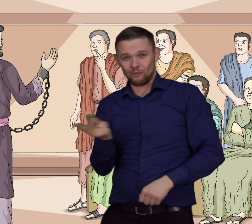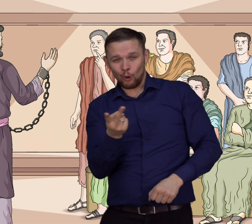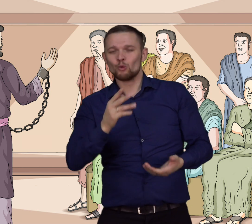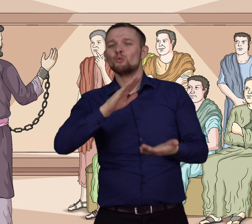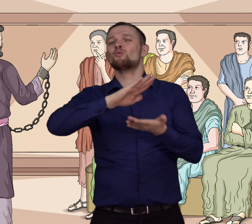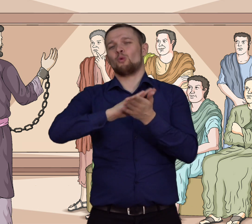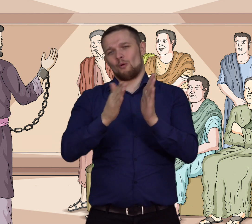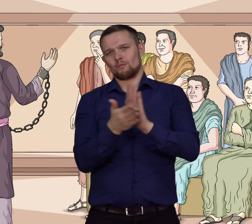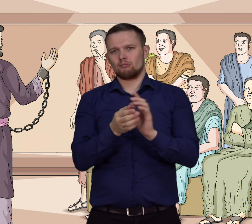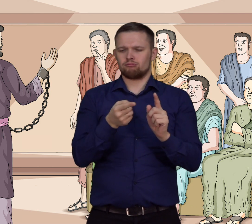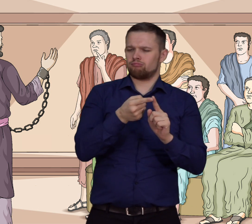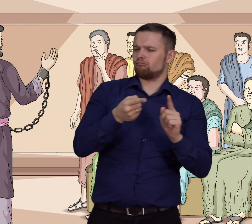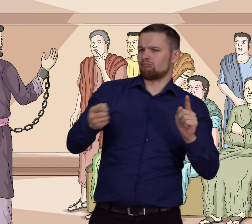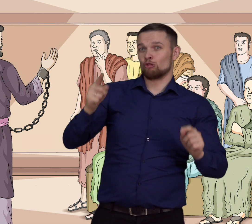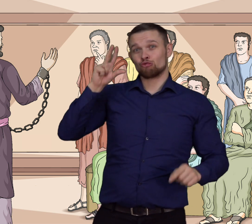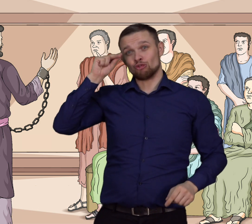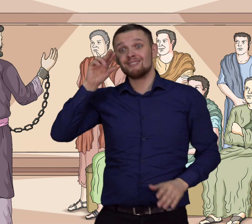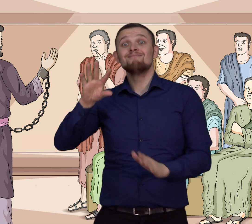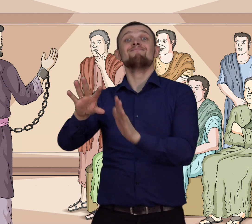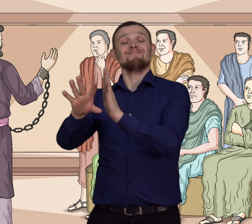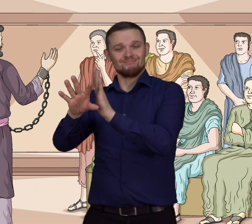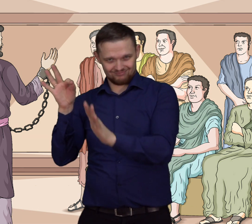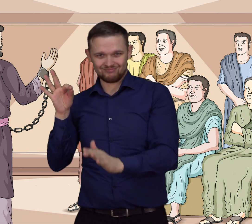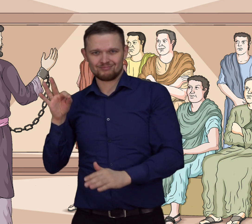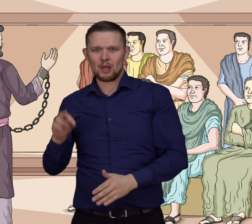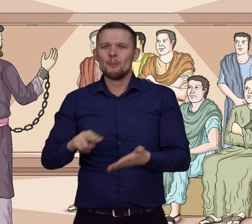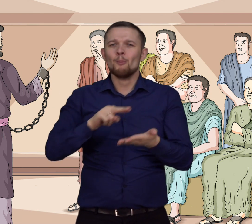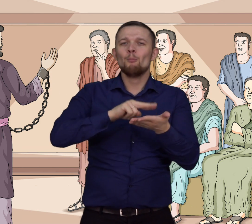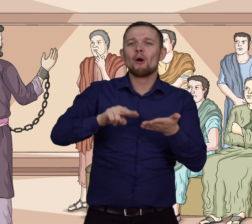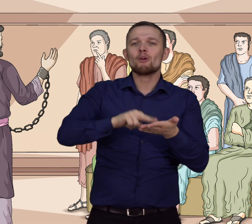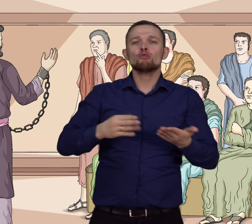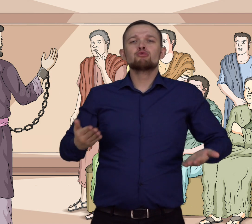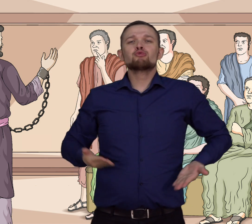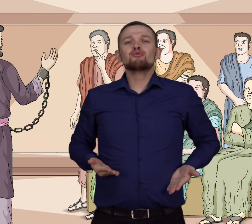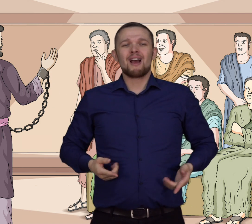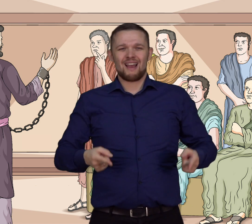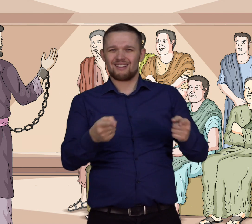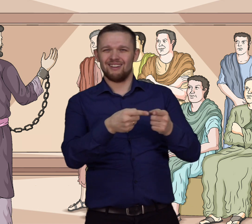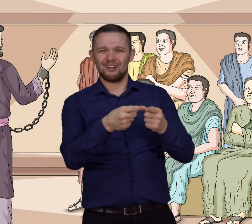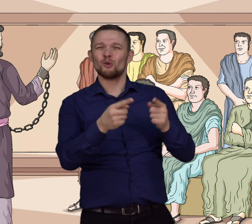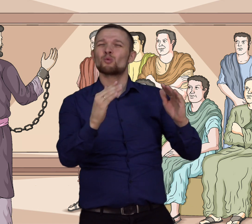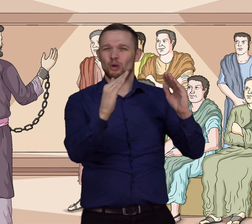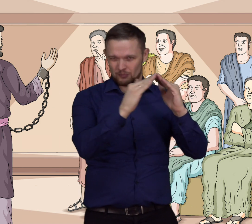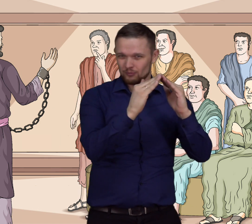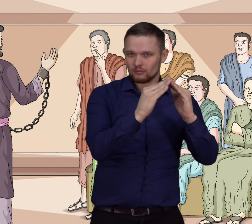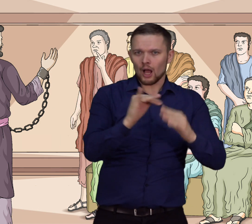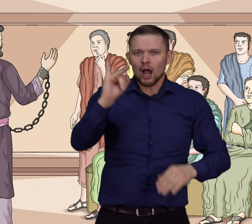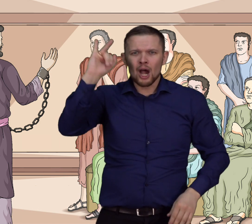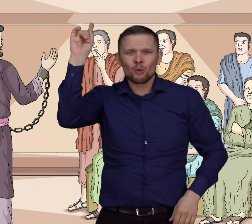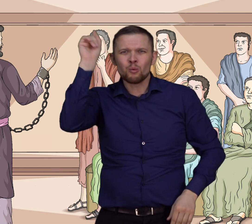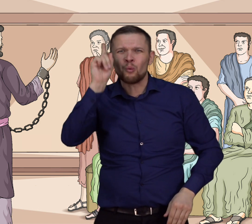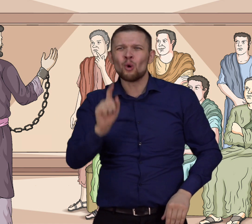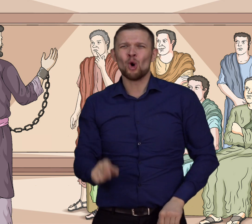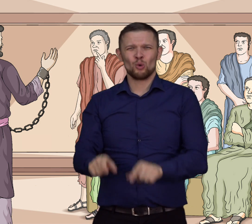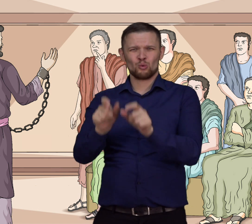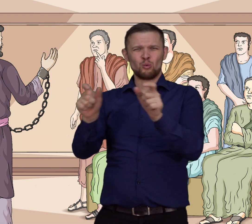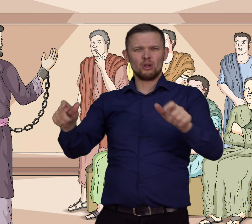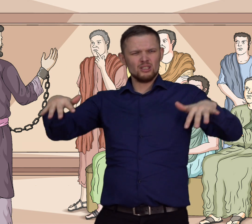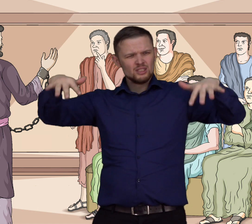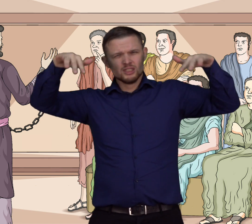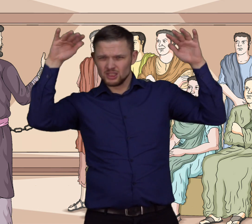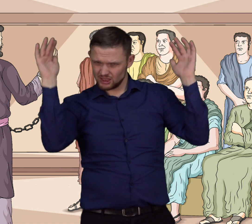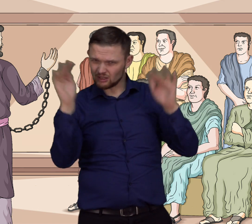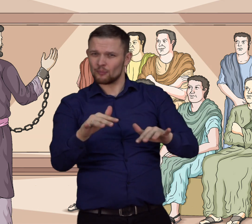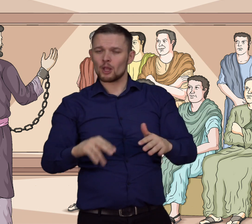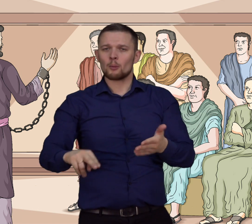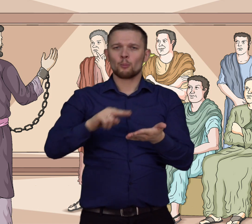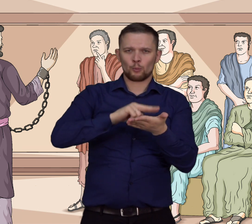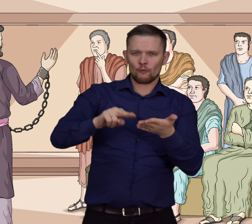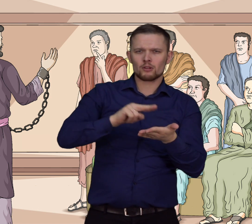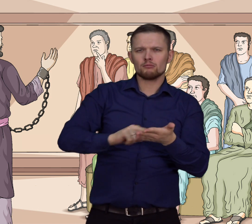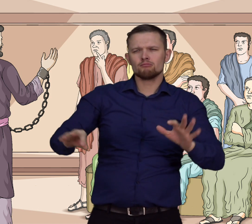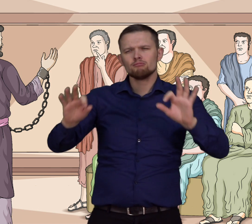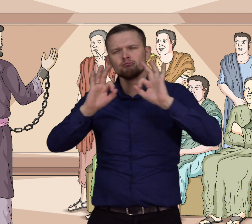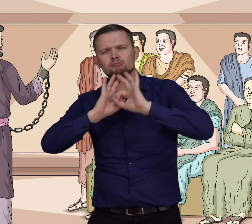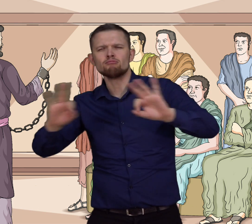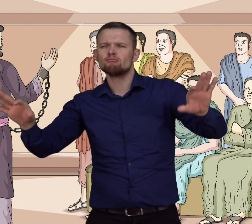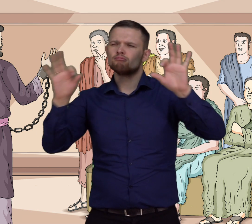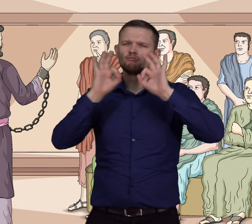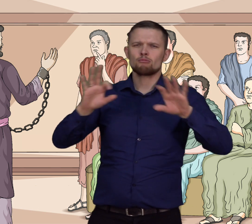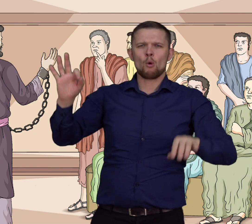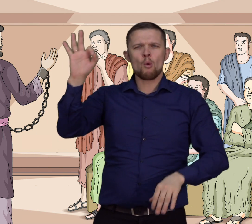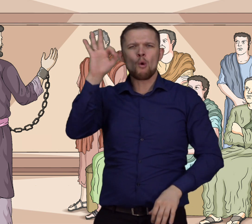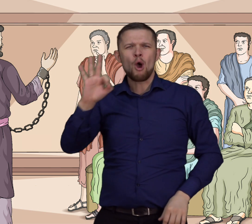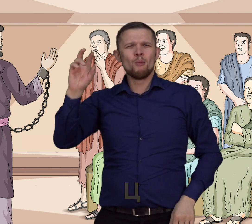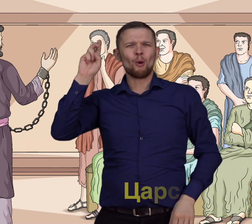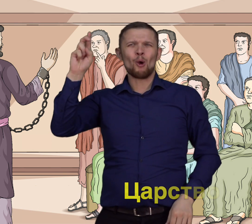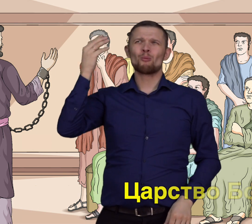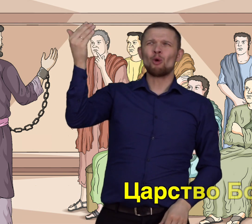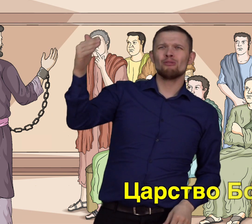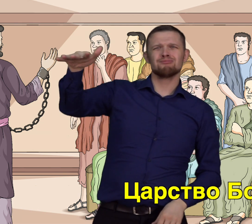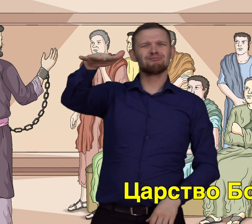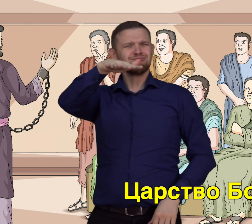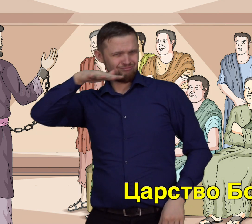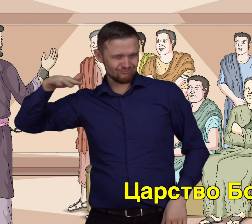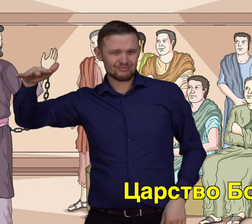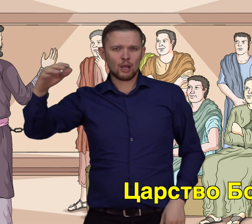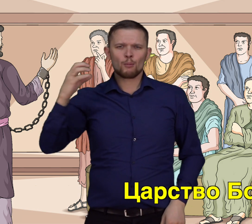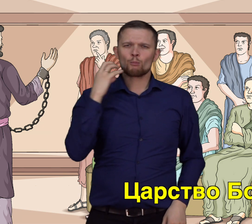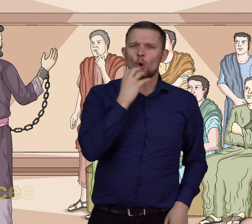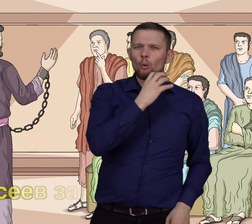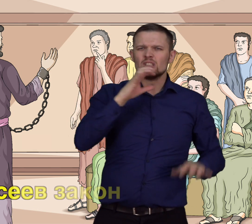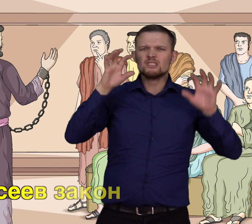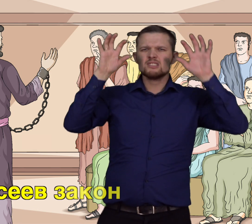So they set a day to meet with Paul, and many people came to the place he was staying.